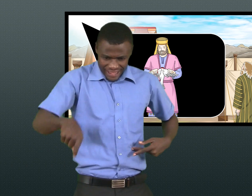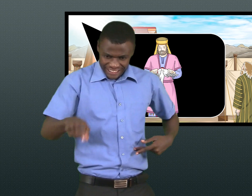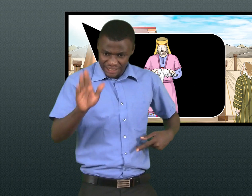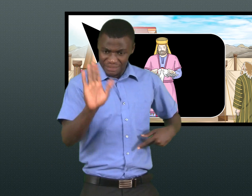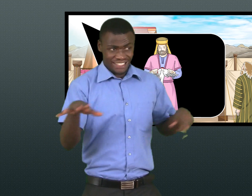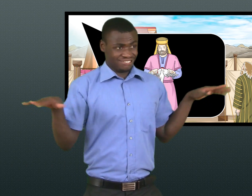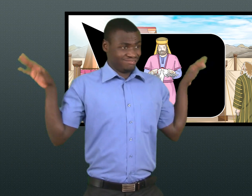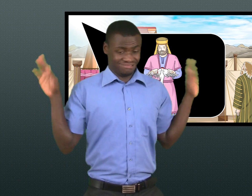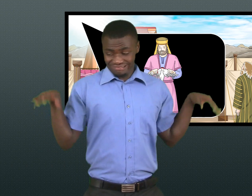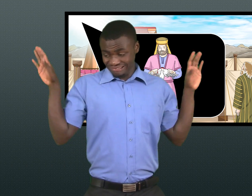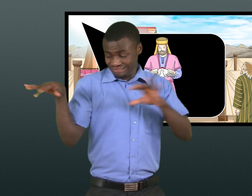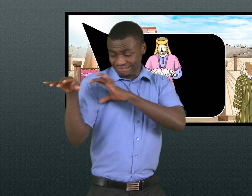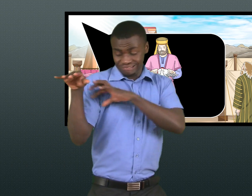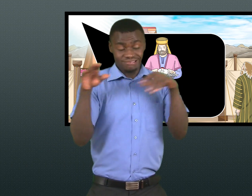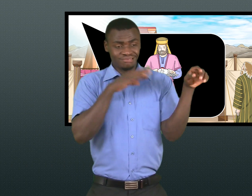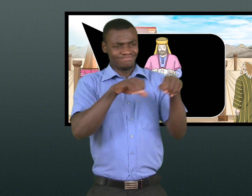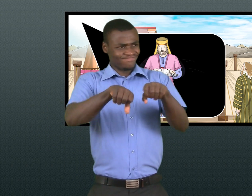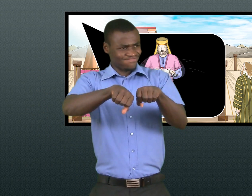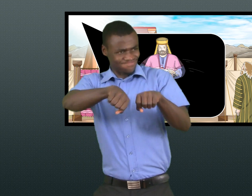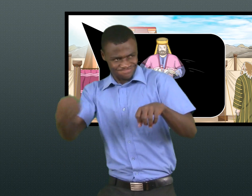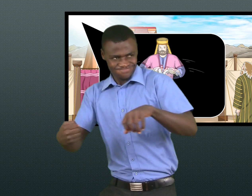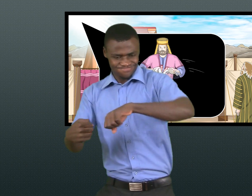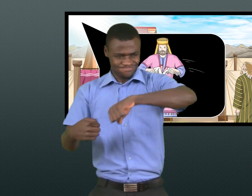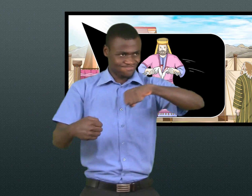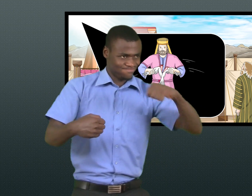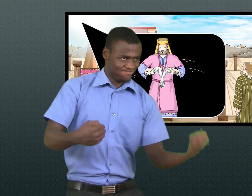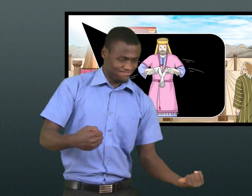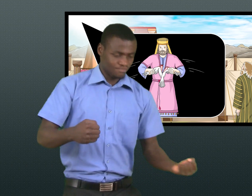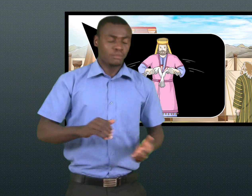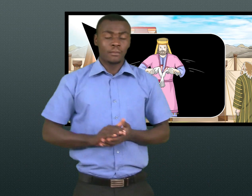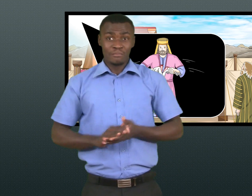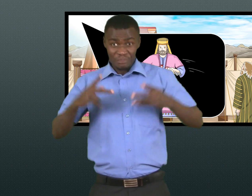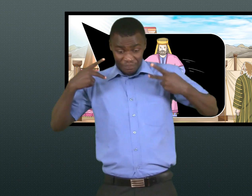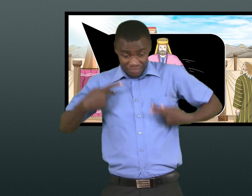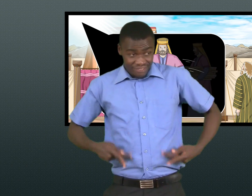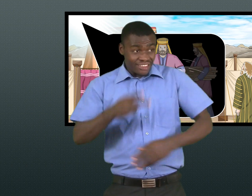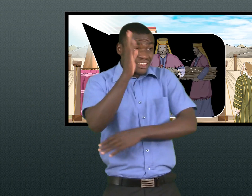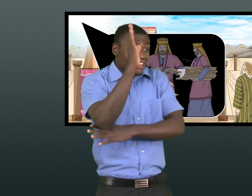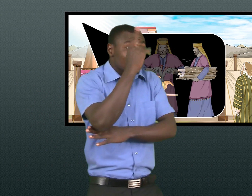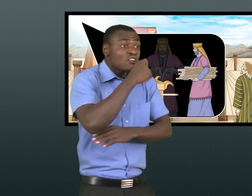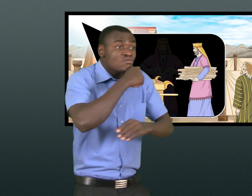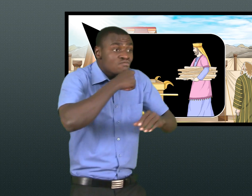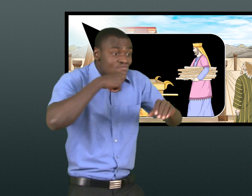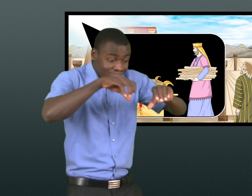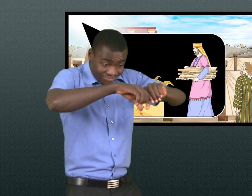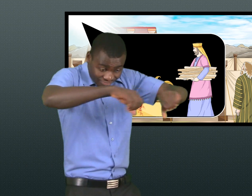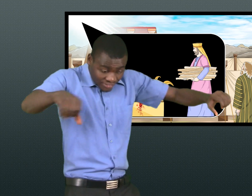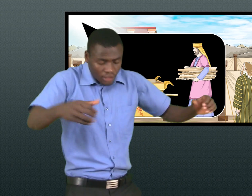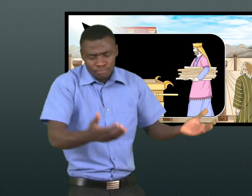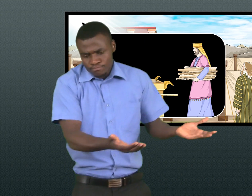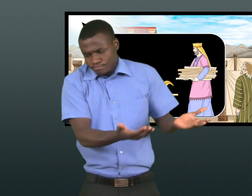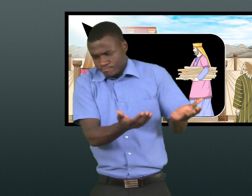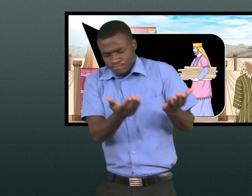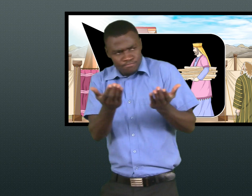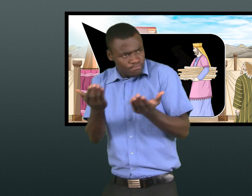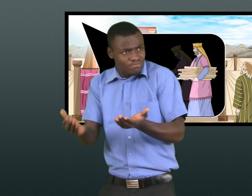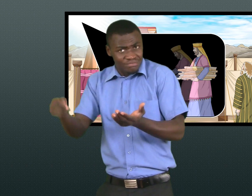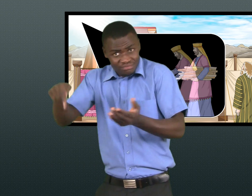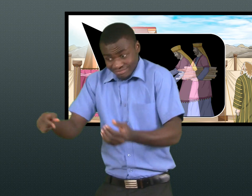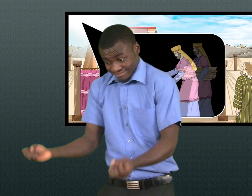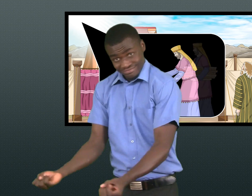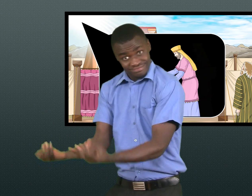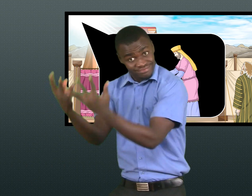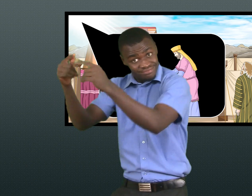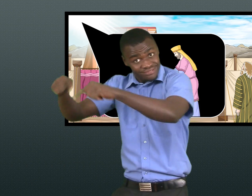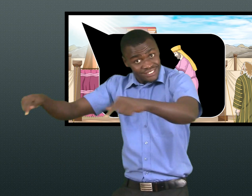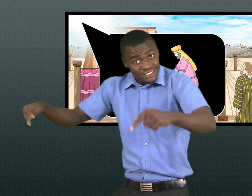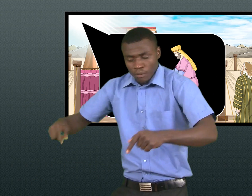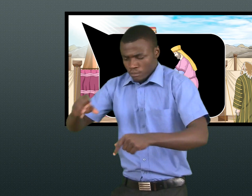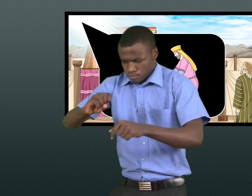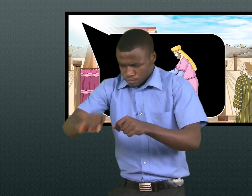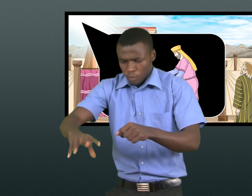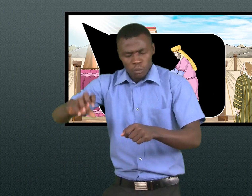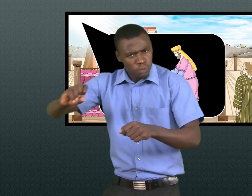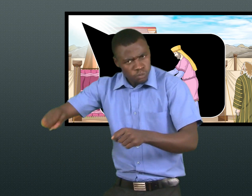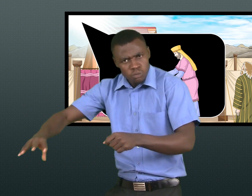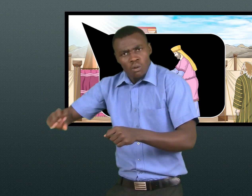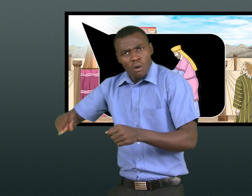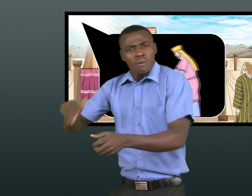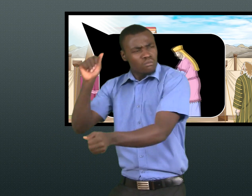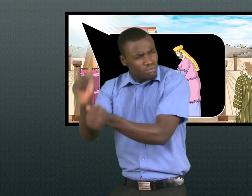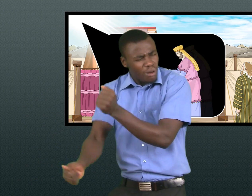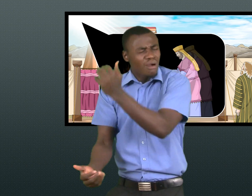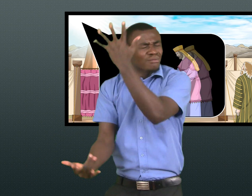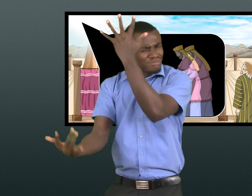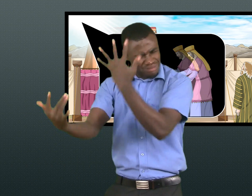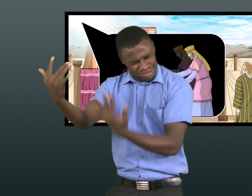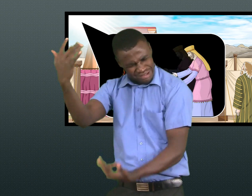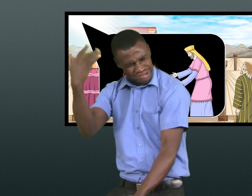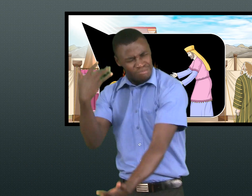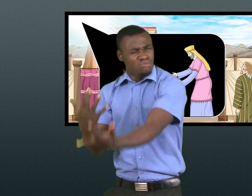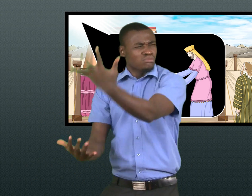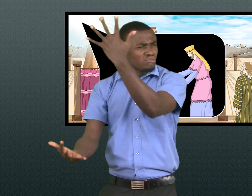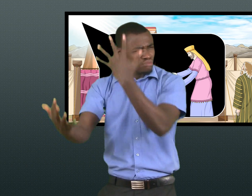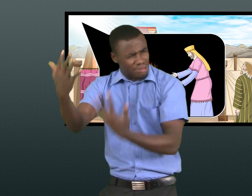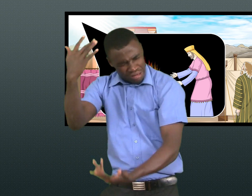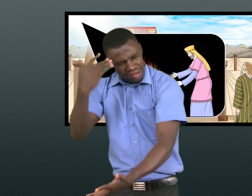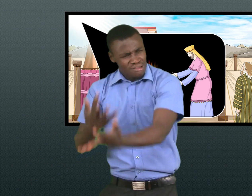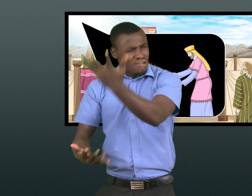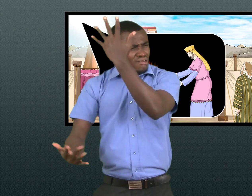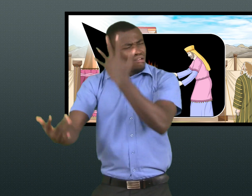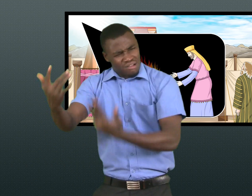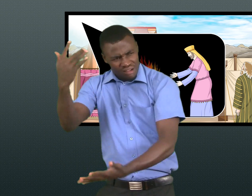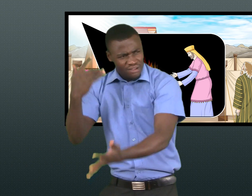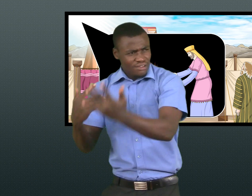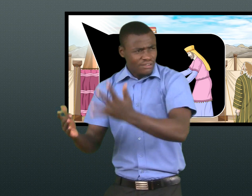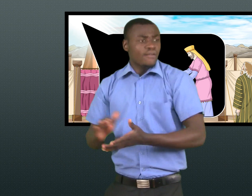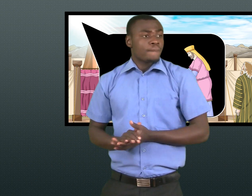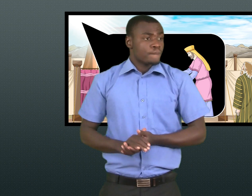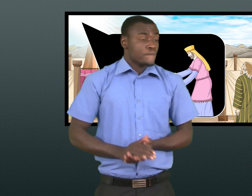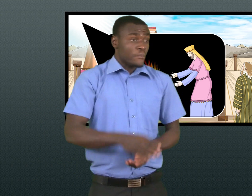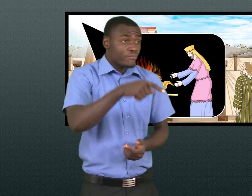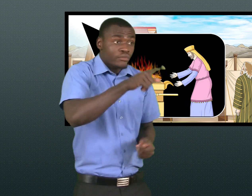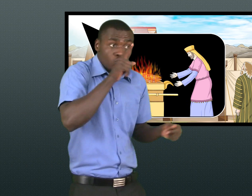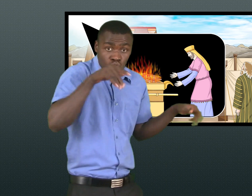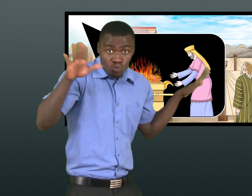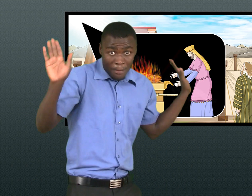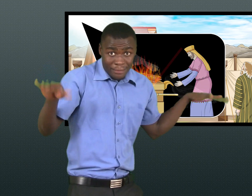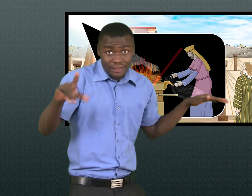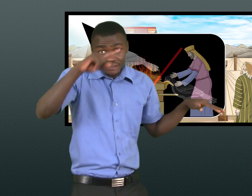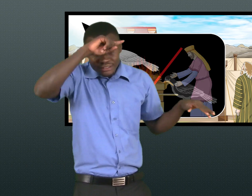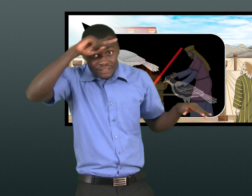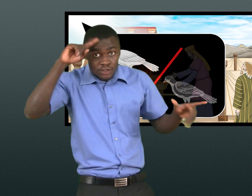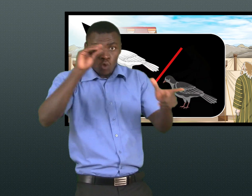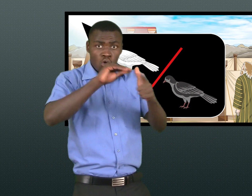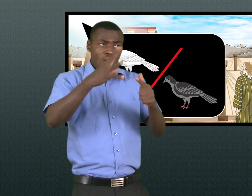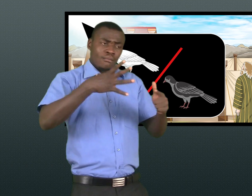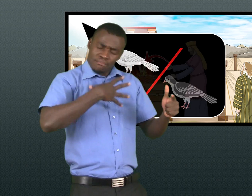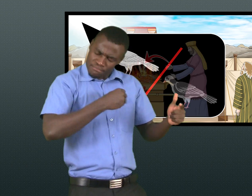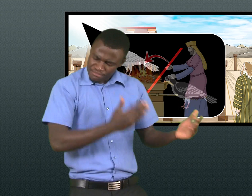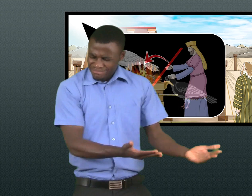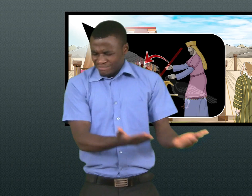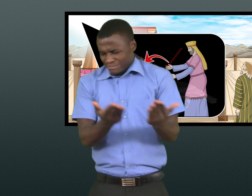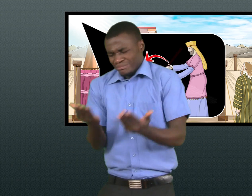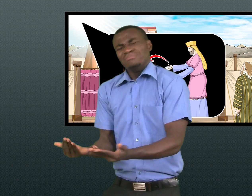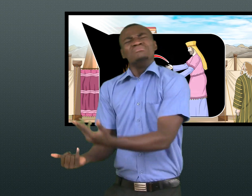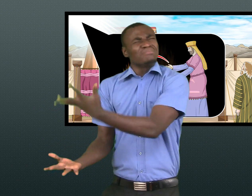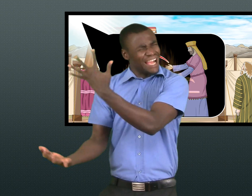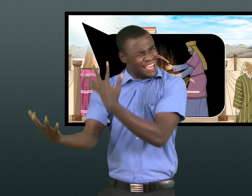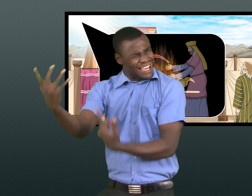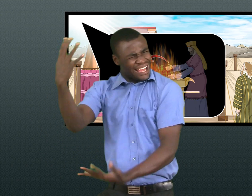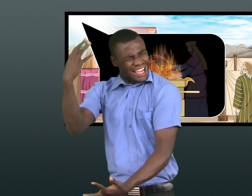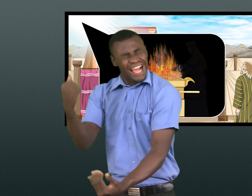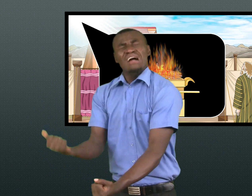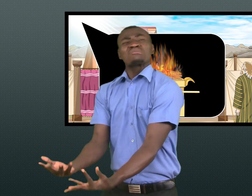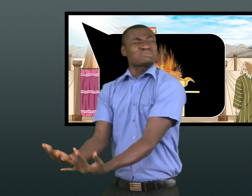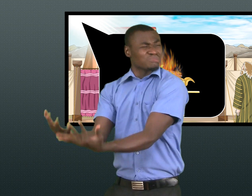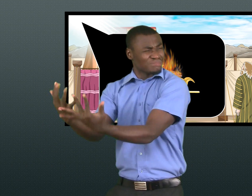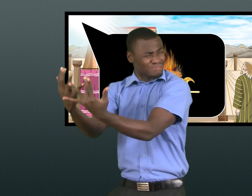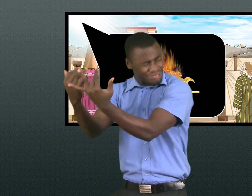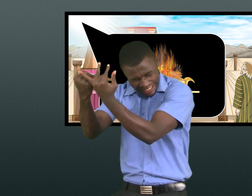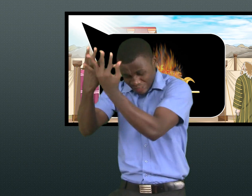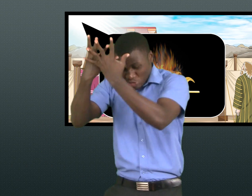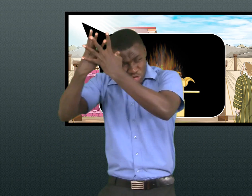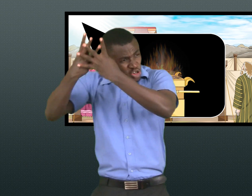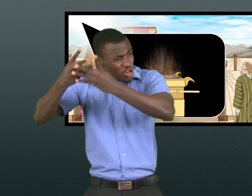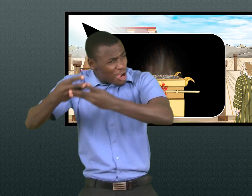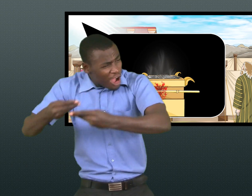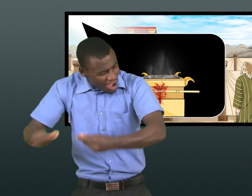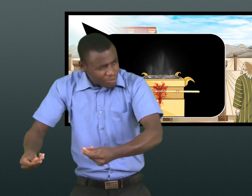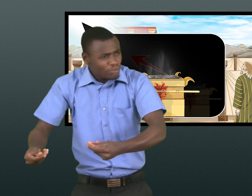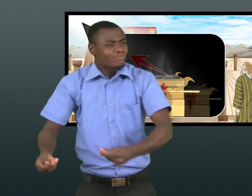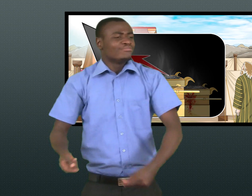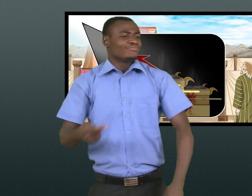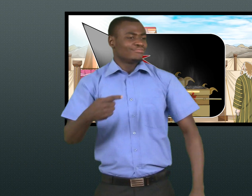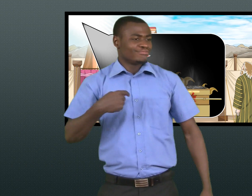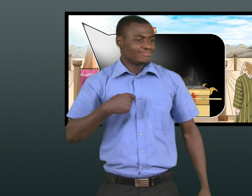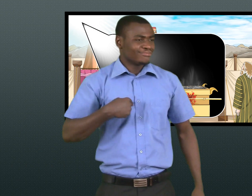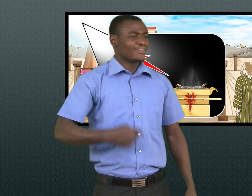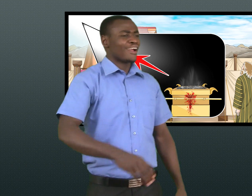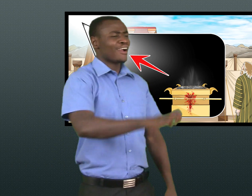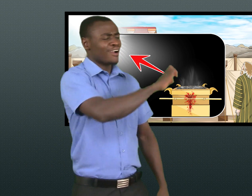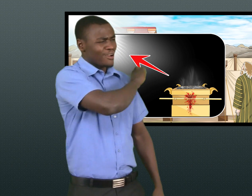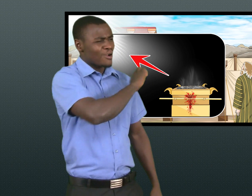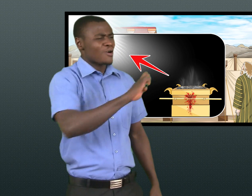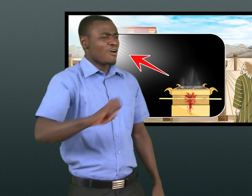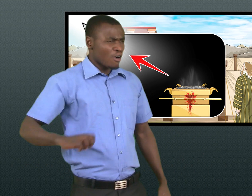He shall tear it open by its wings, without dividing the bird completely. And the priest is to burn it on the altar atop the burning wood.